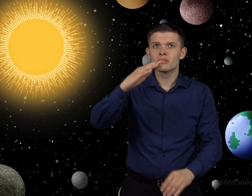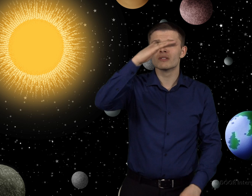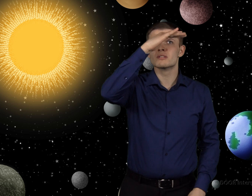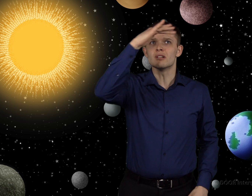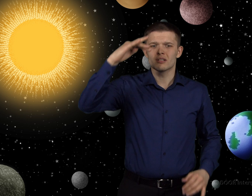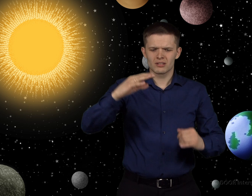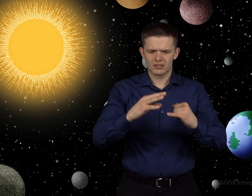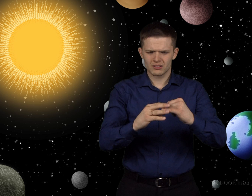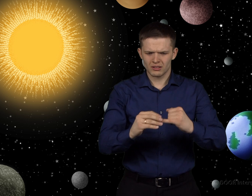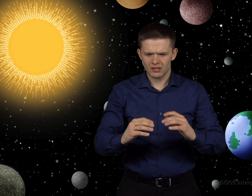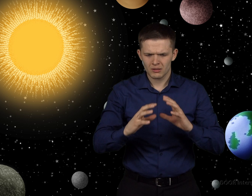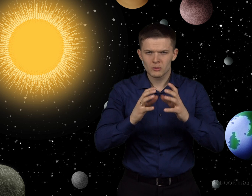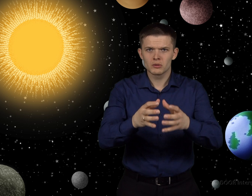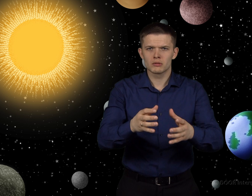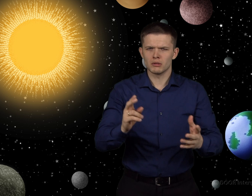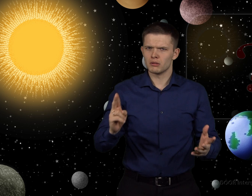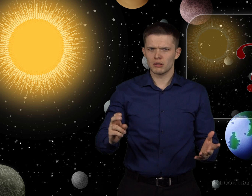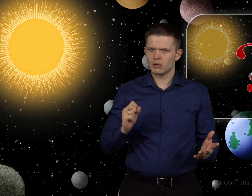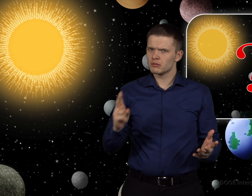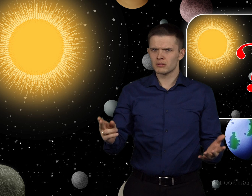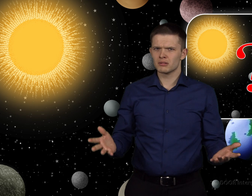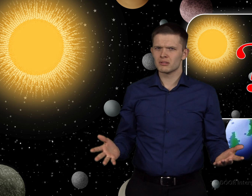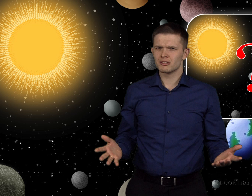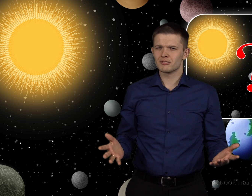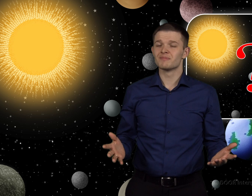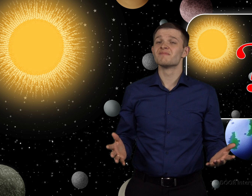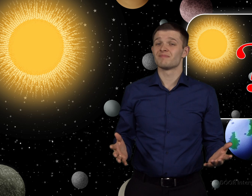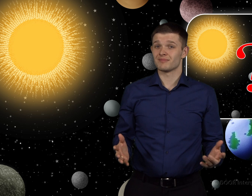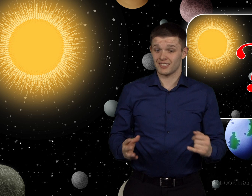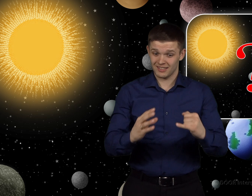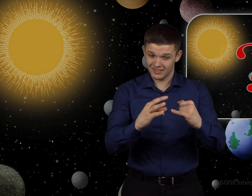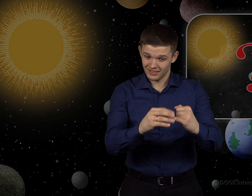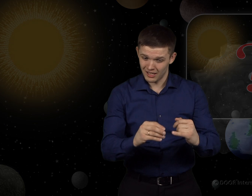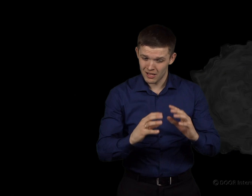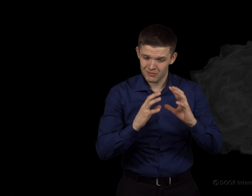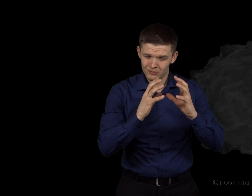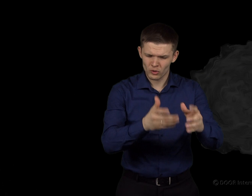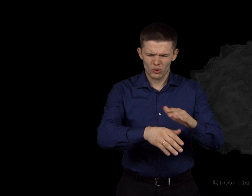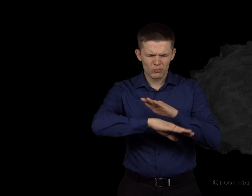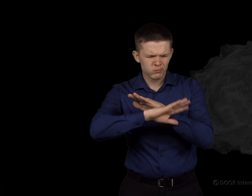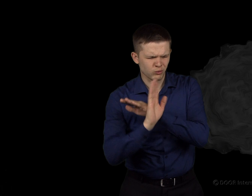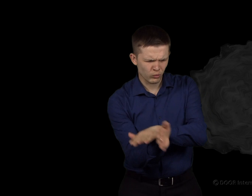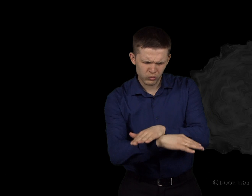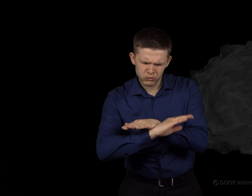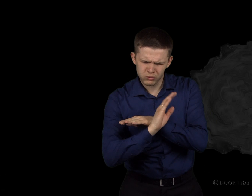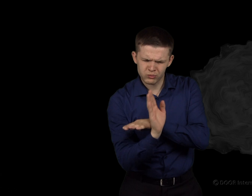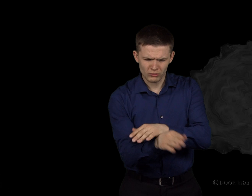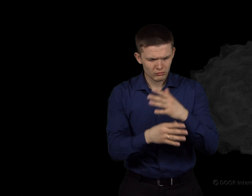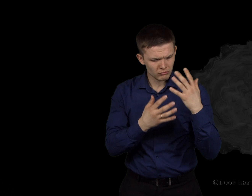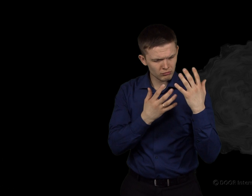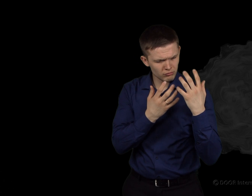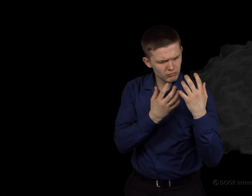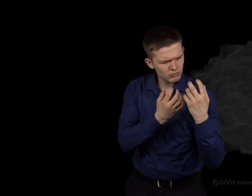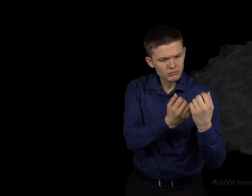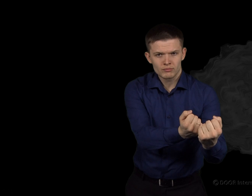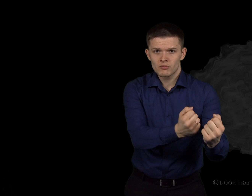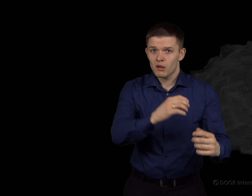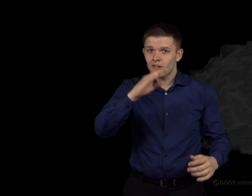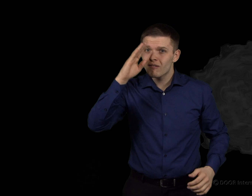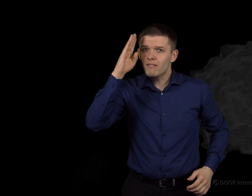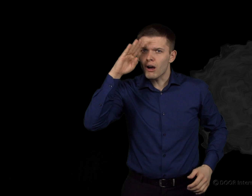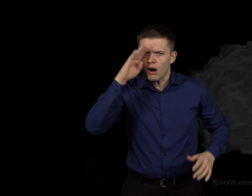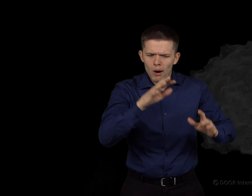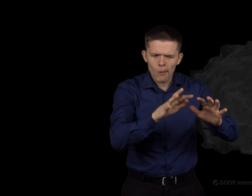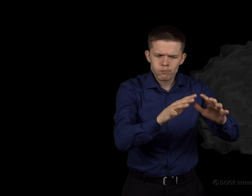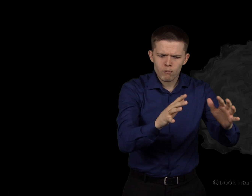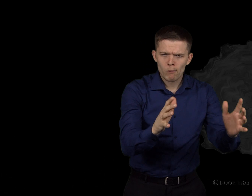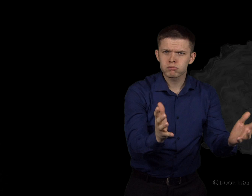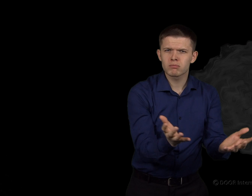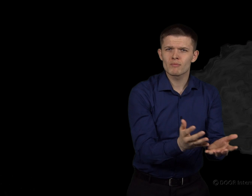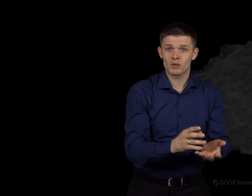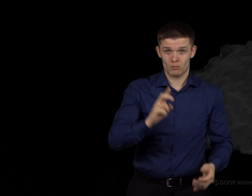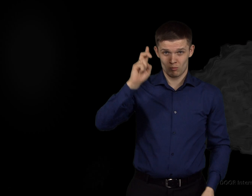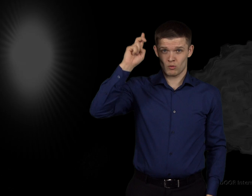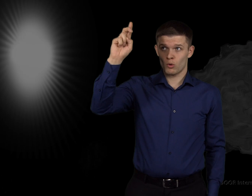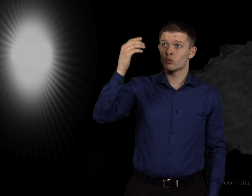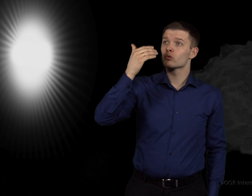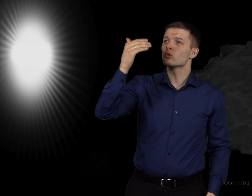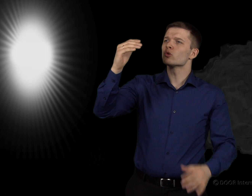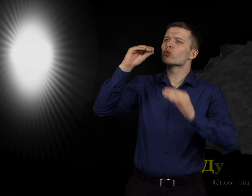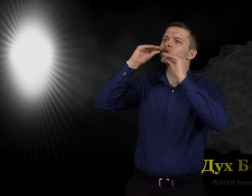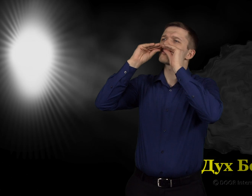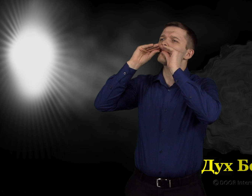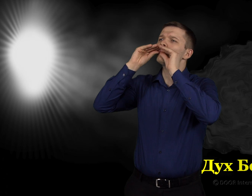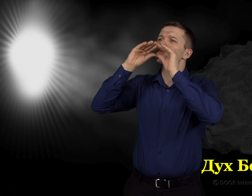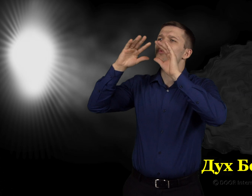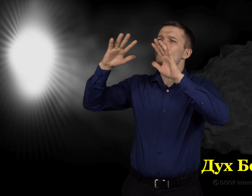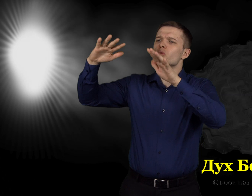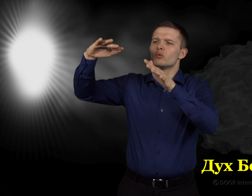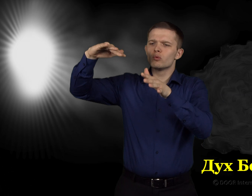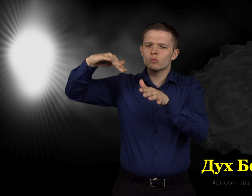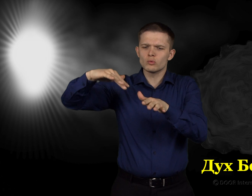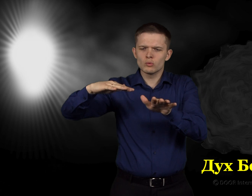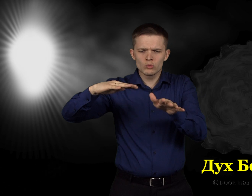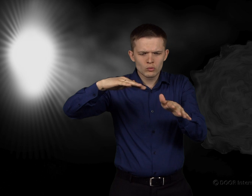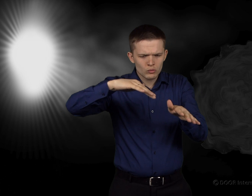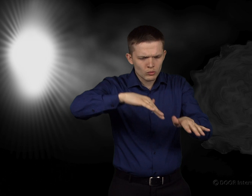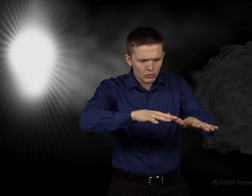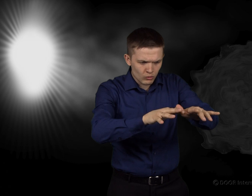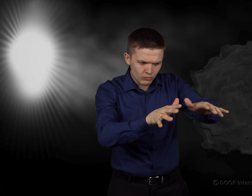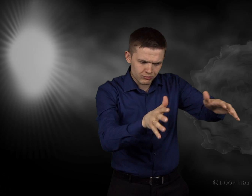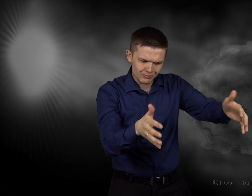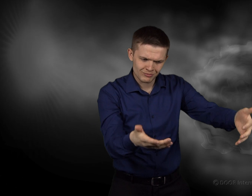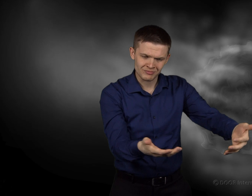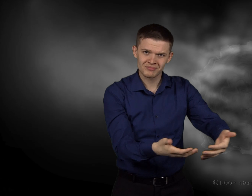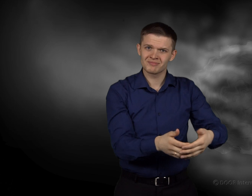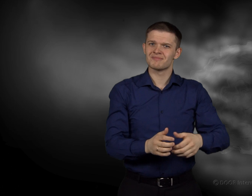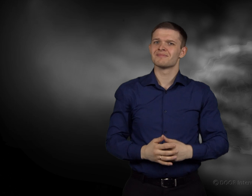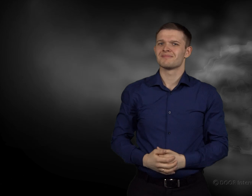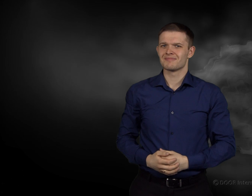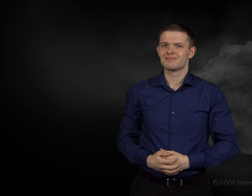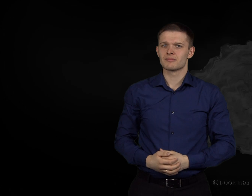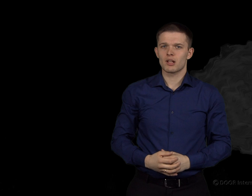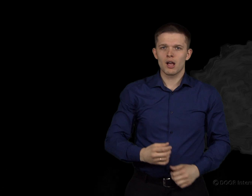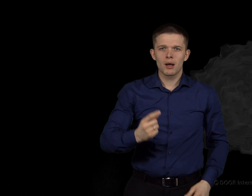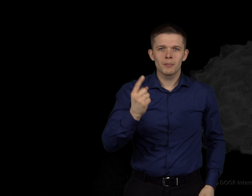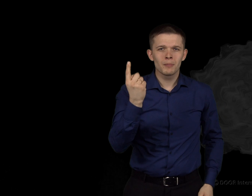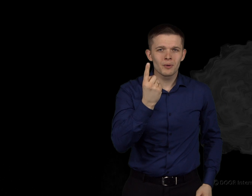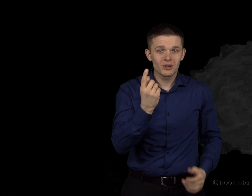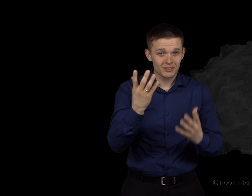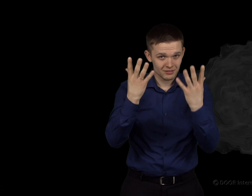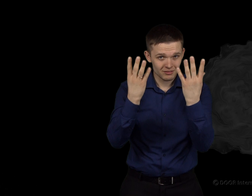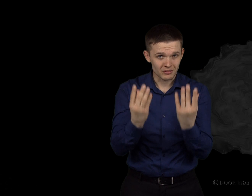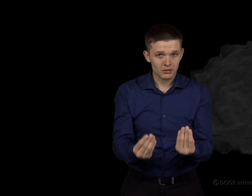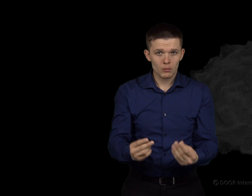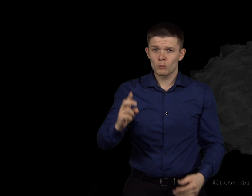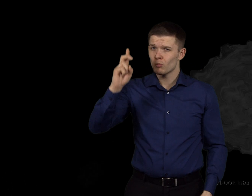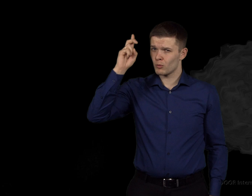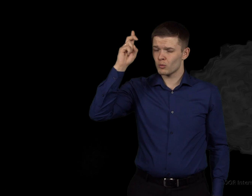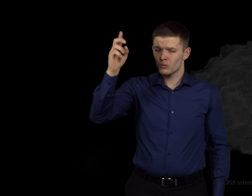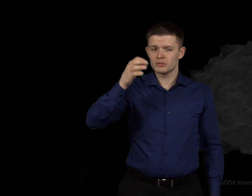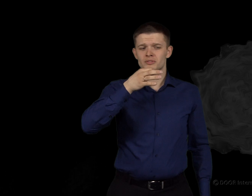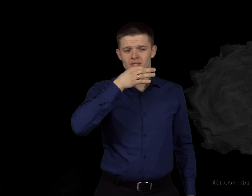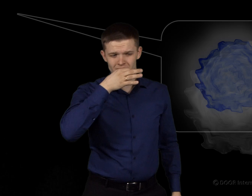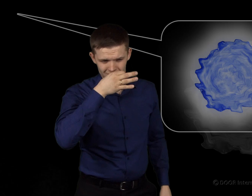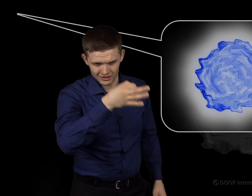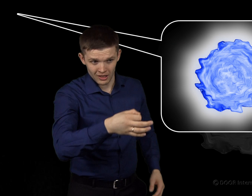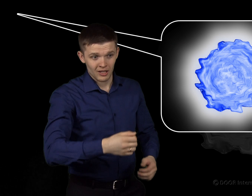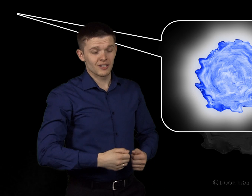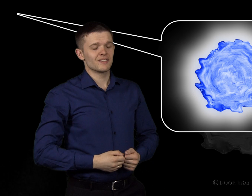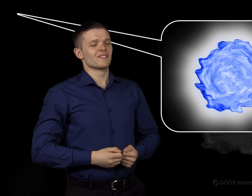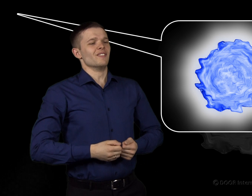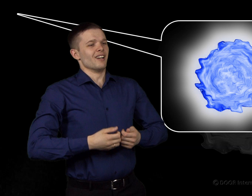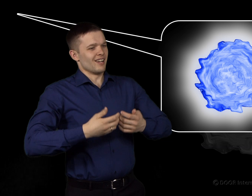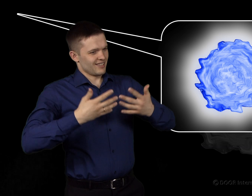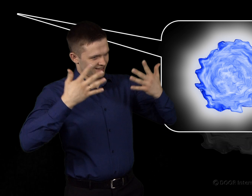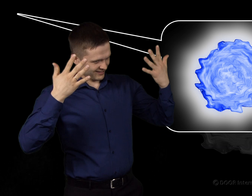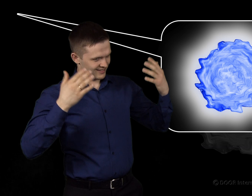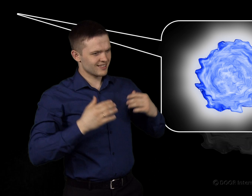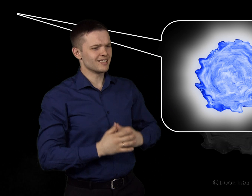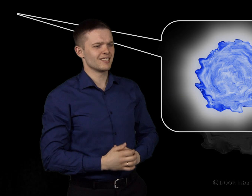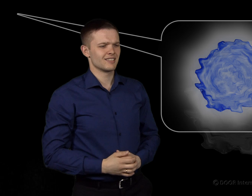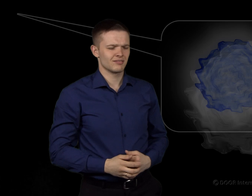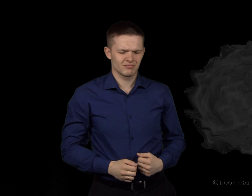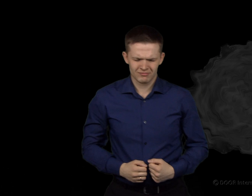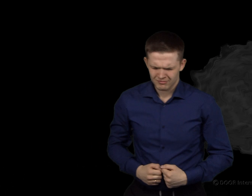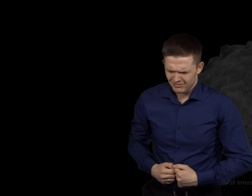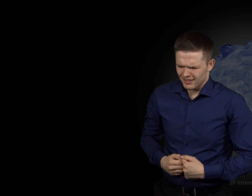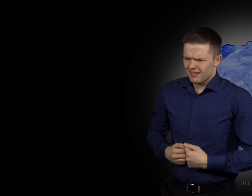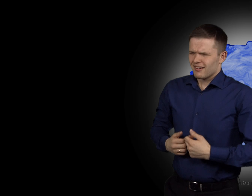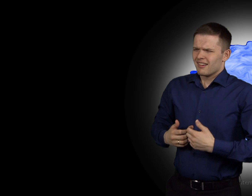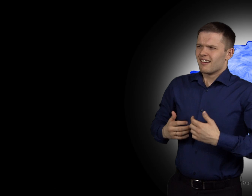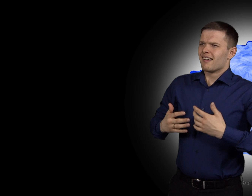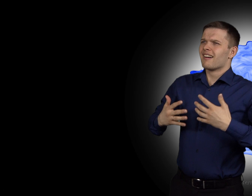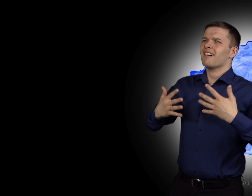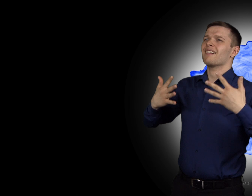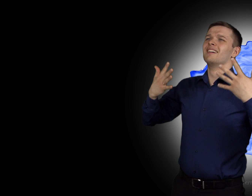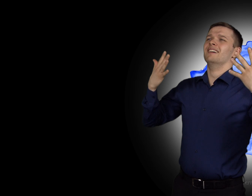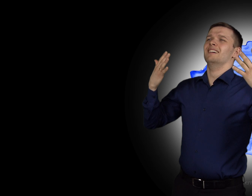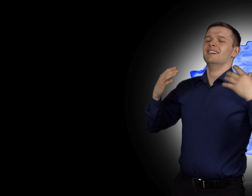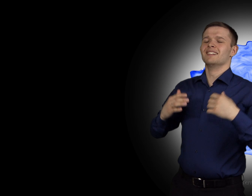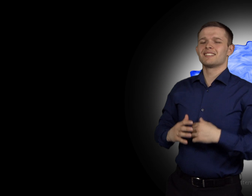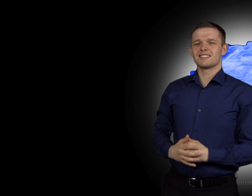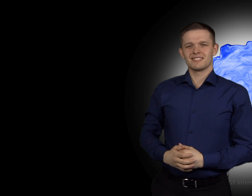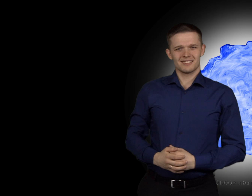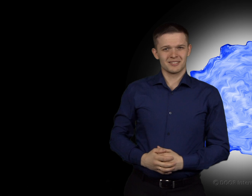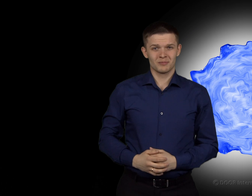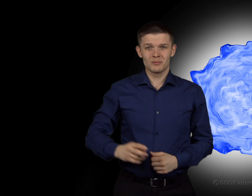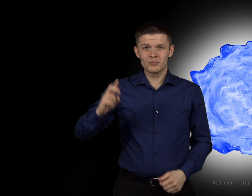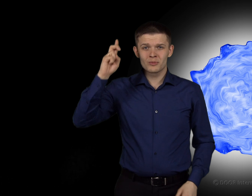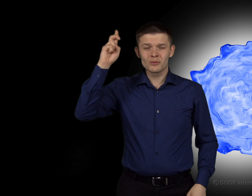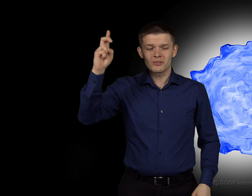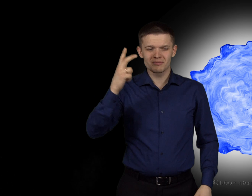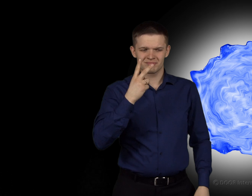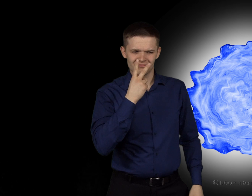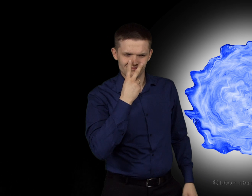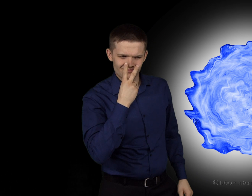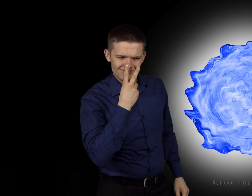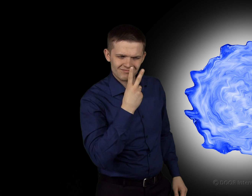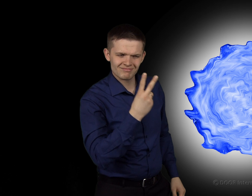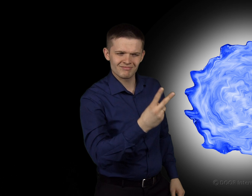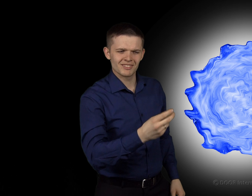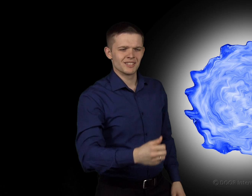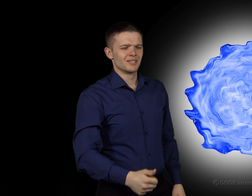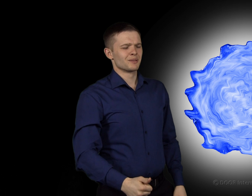Now the earth was formless and void, and darkness was over the surface of the deep. And the Spirit of God was hovering over the surface of the waters. And God said, “Let there be light,” and there was light.